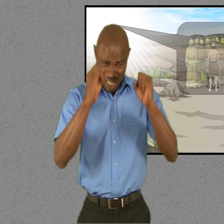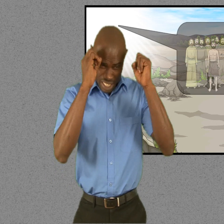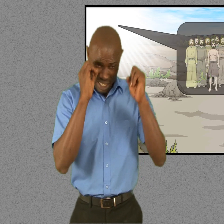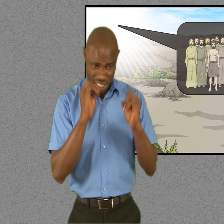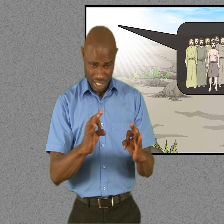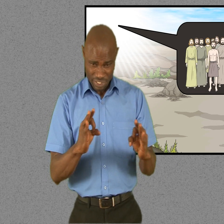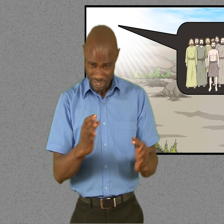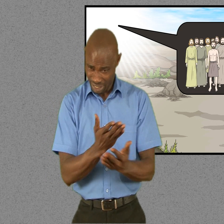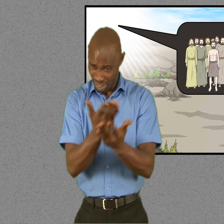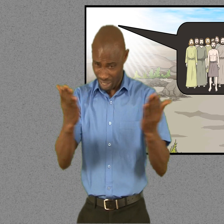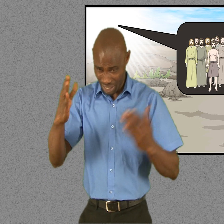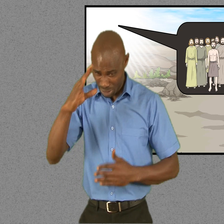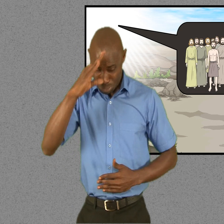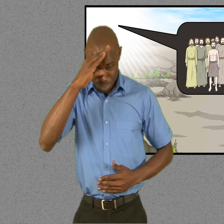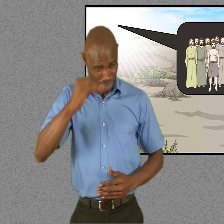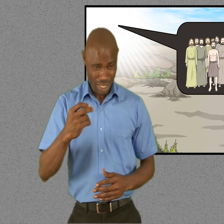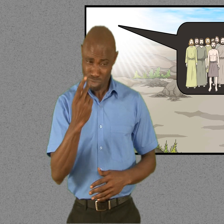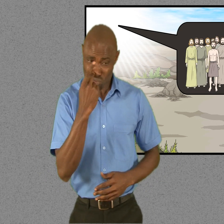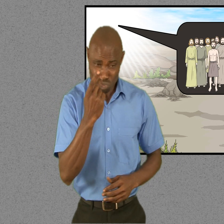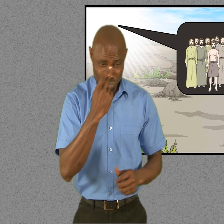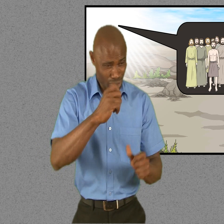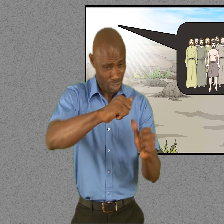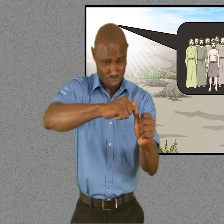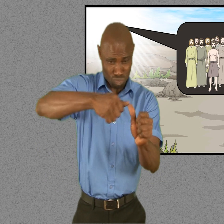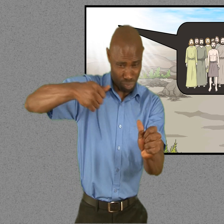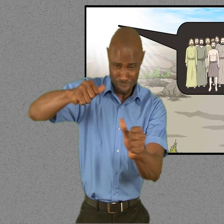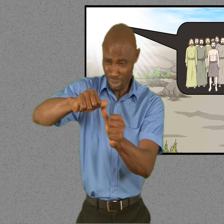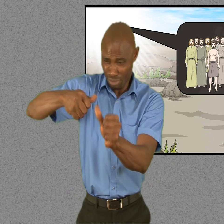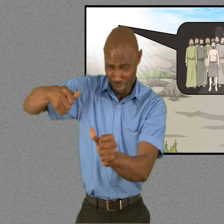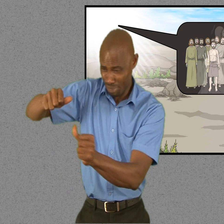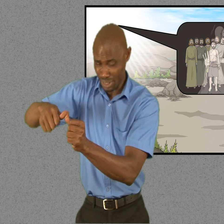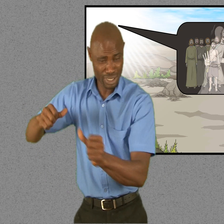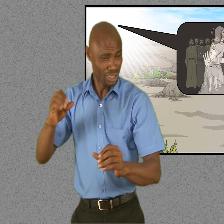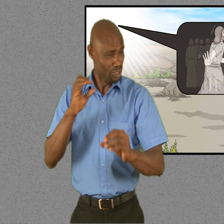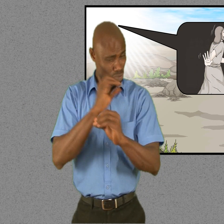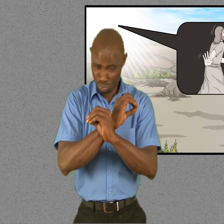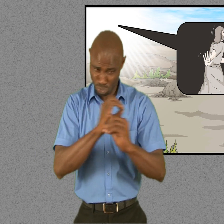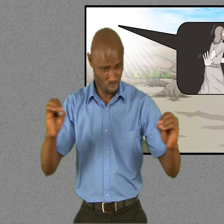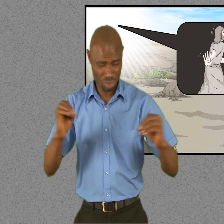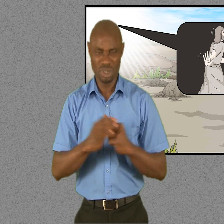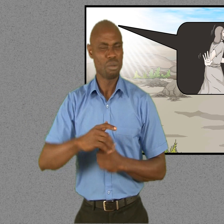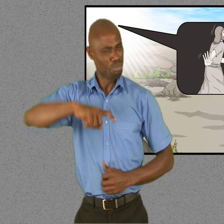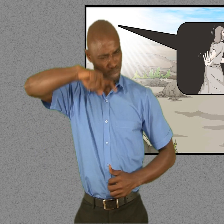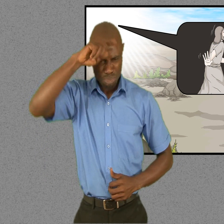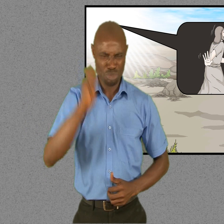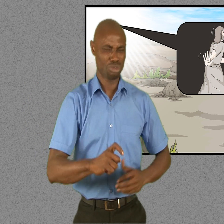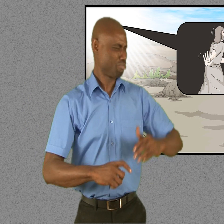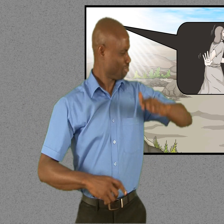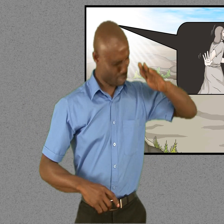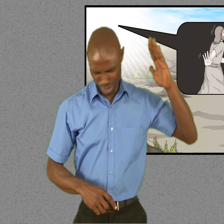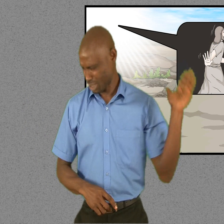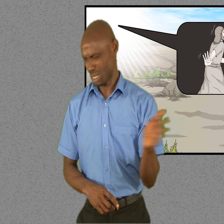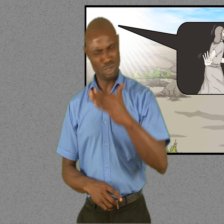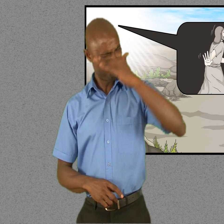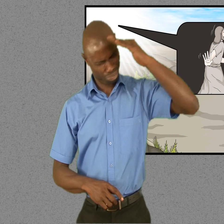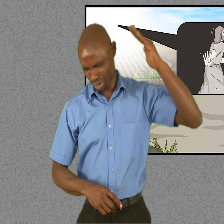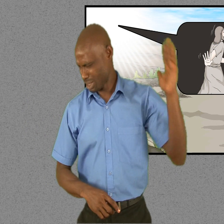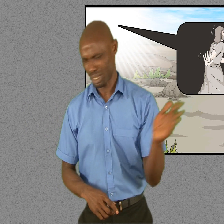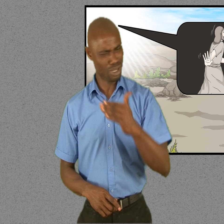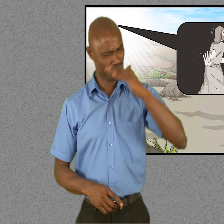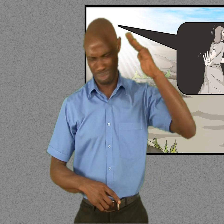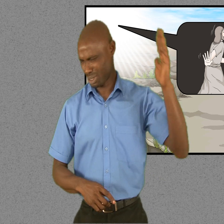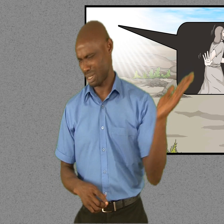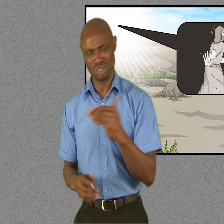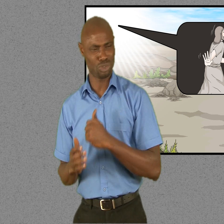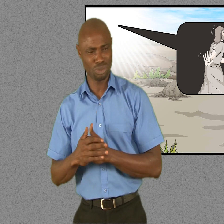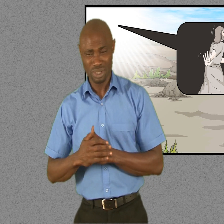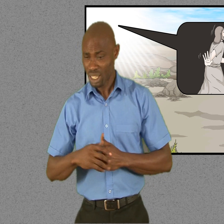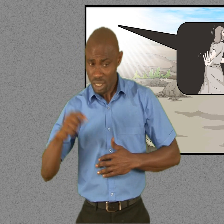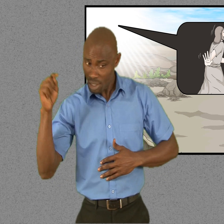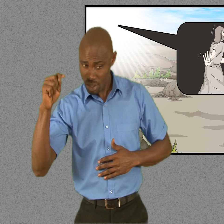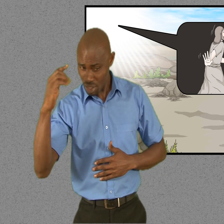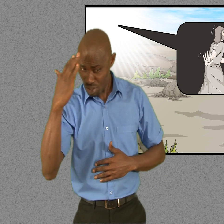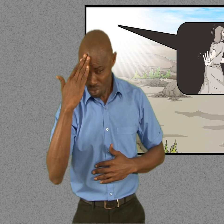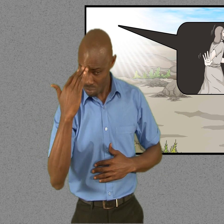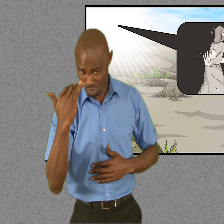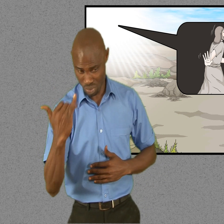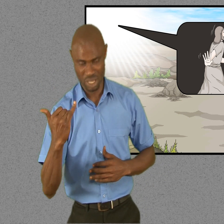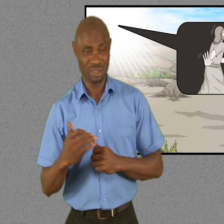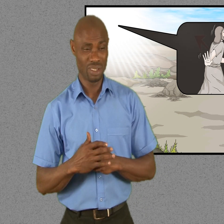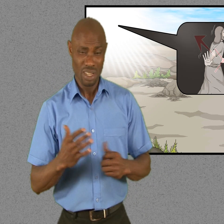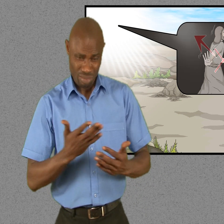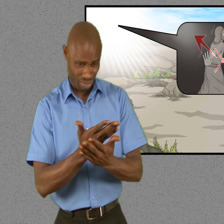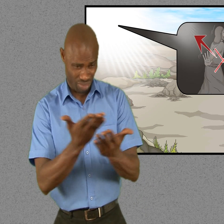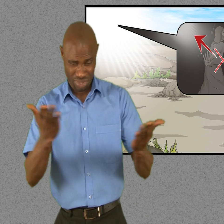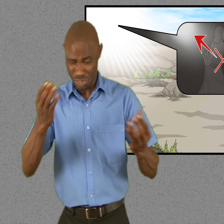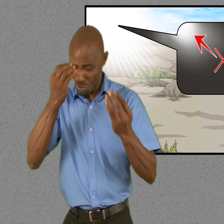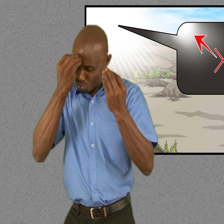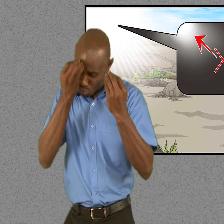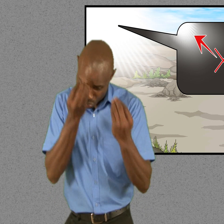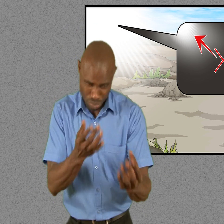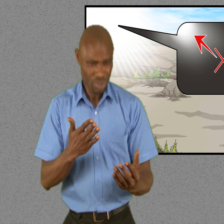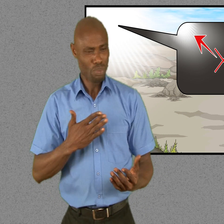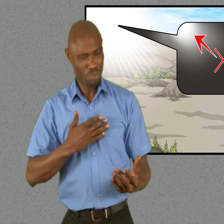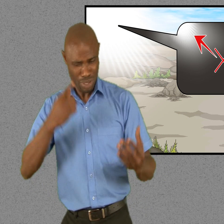But if any male is not circumcised, he will be cut off from his people;